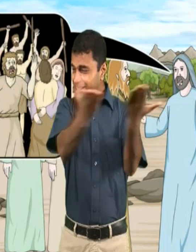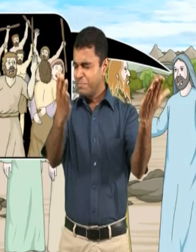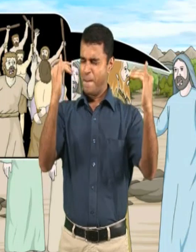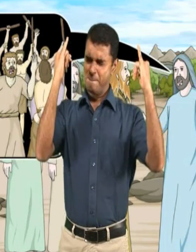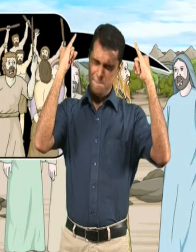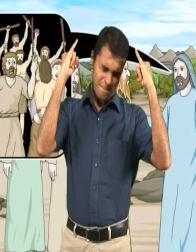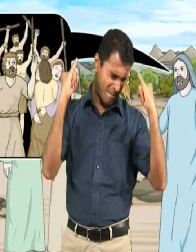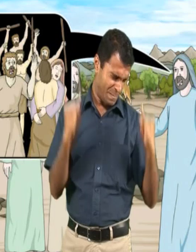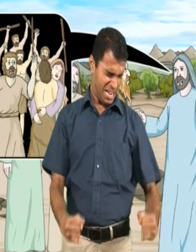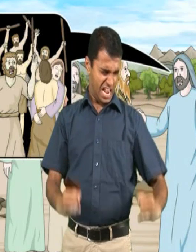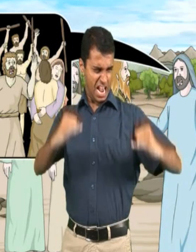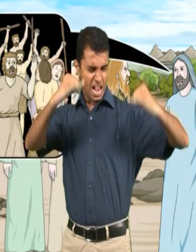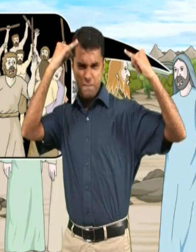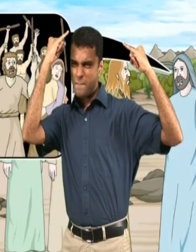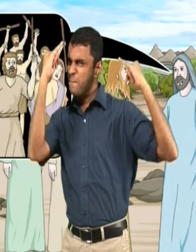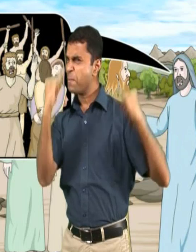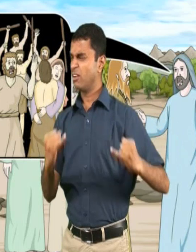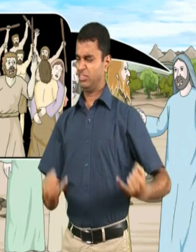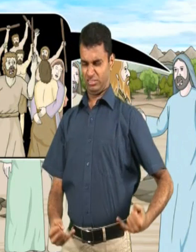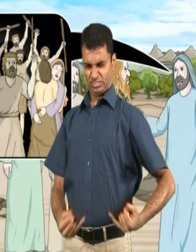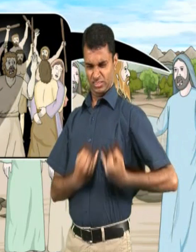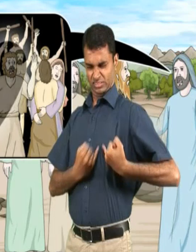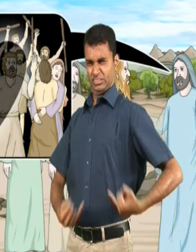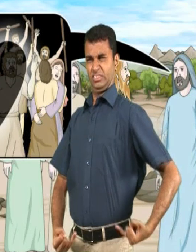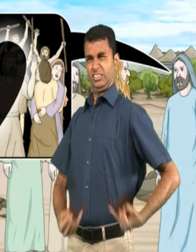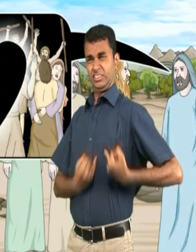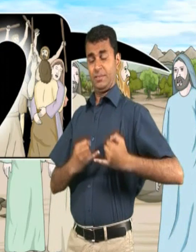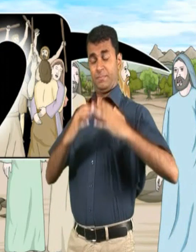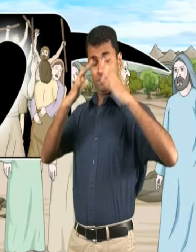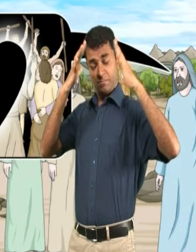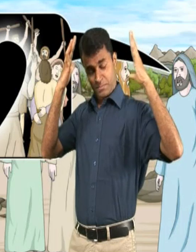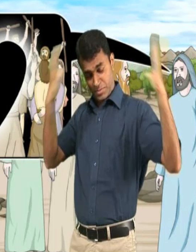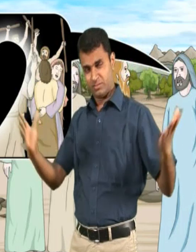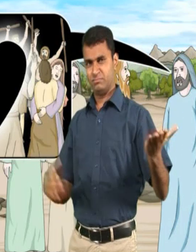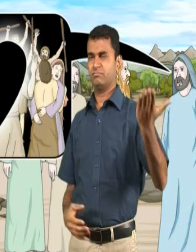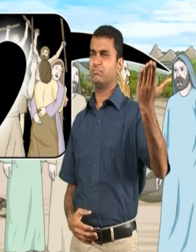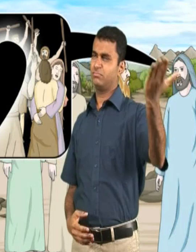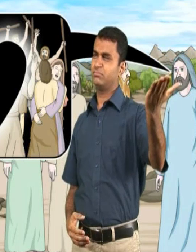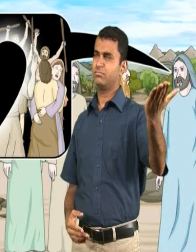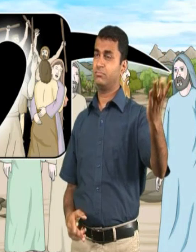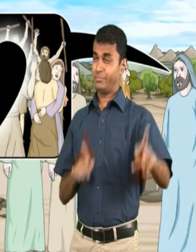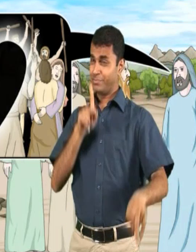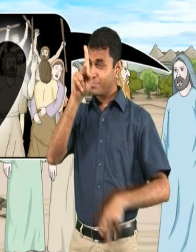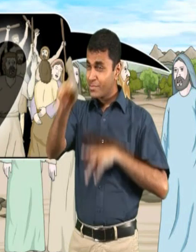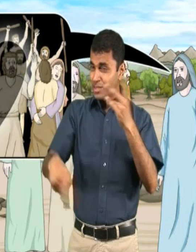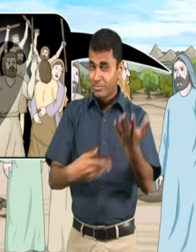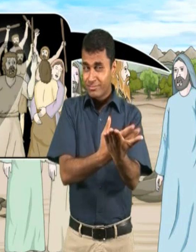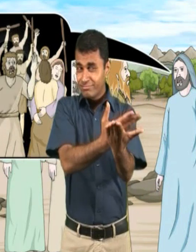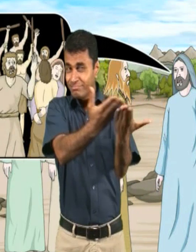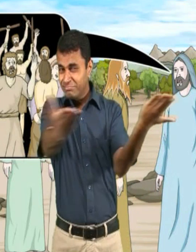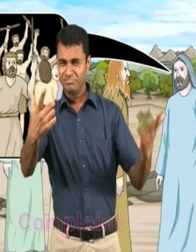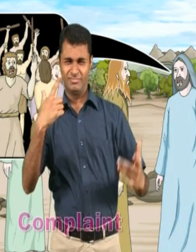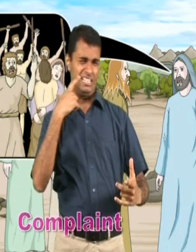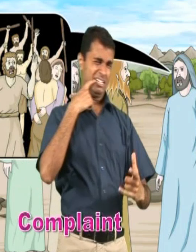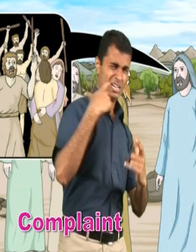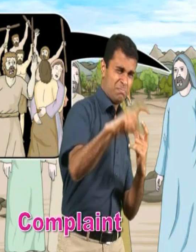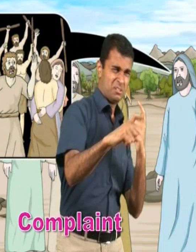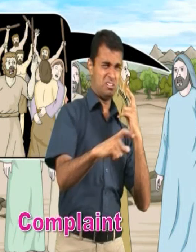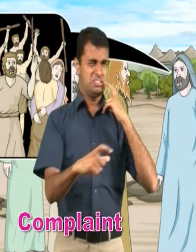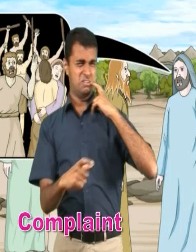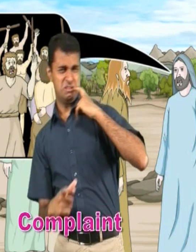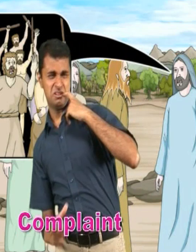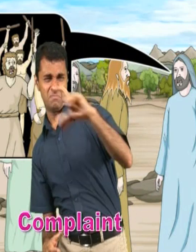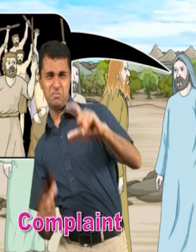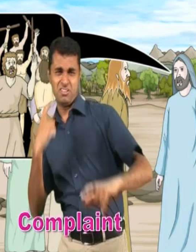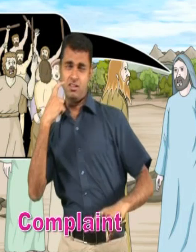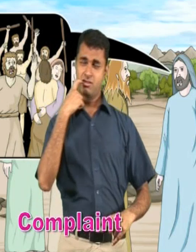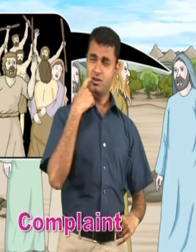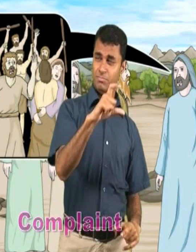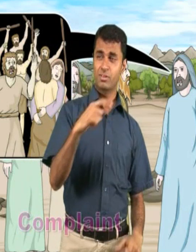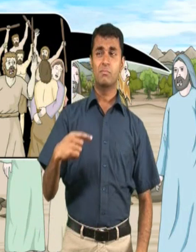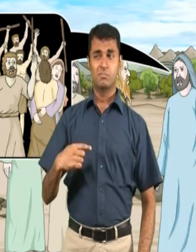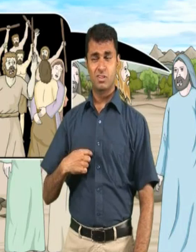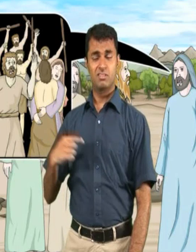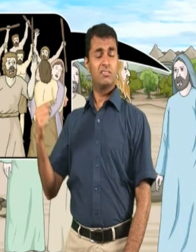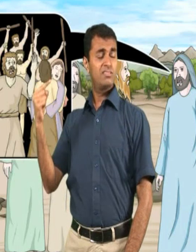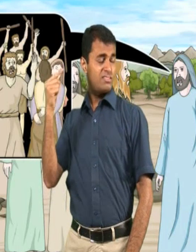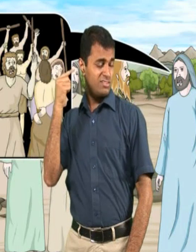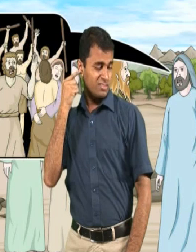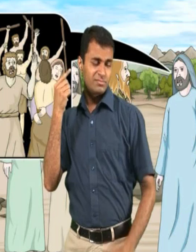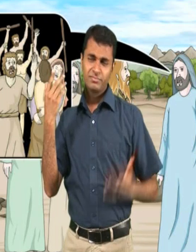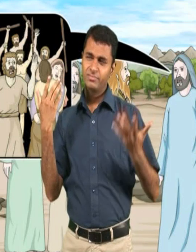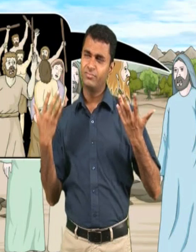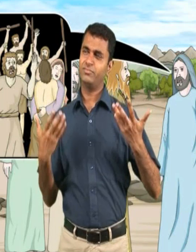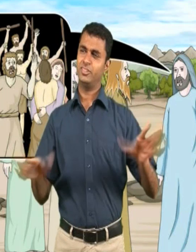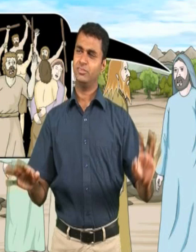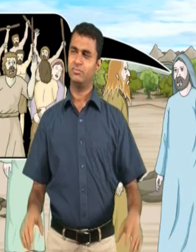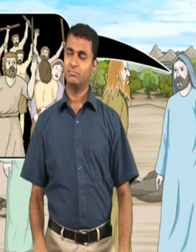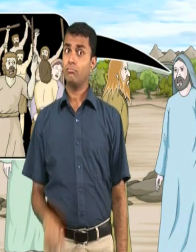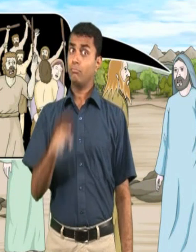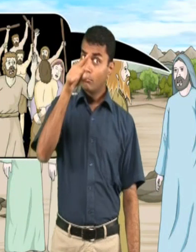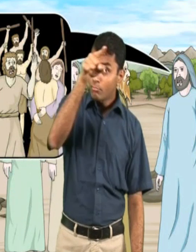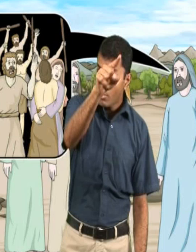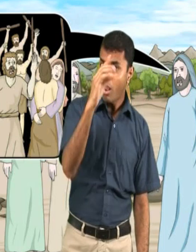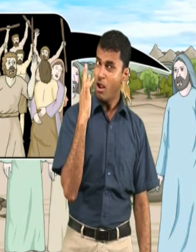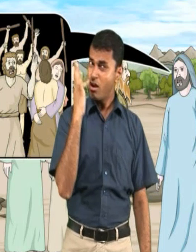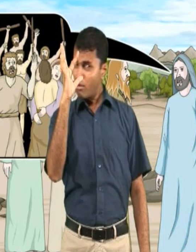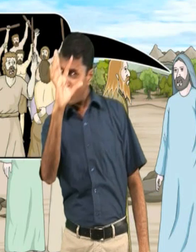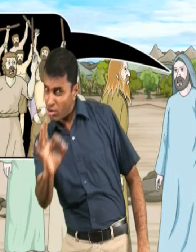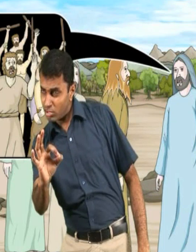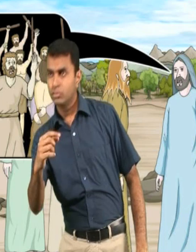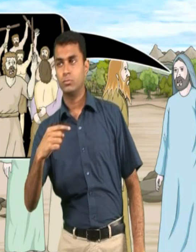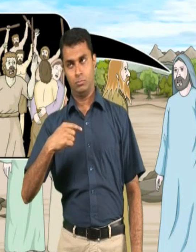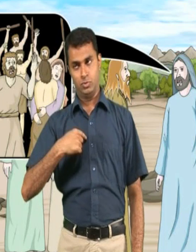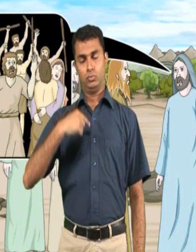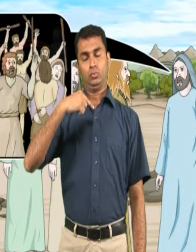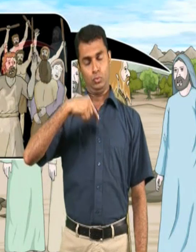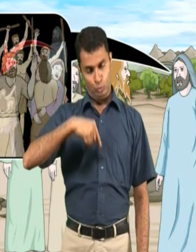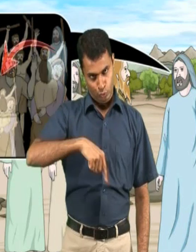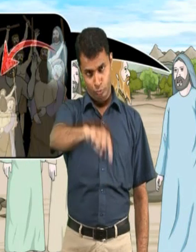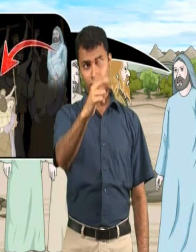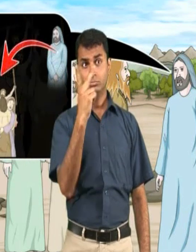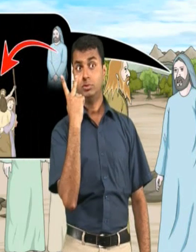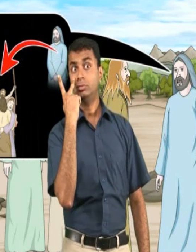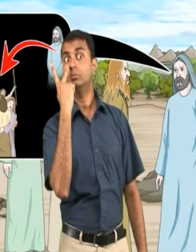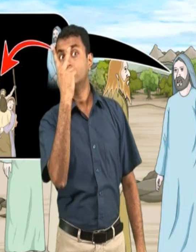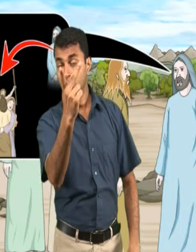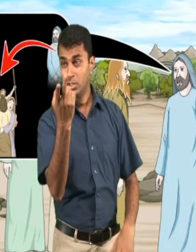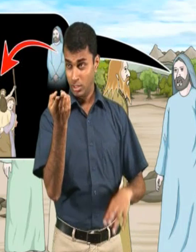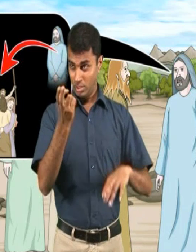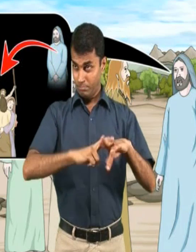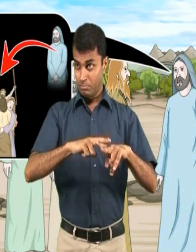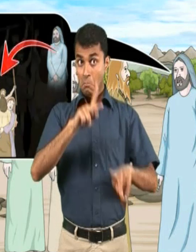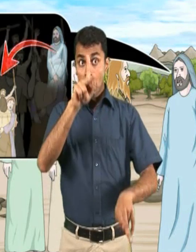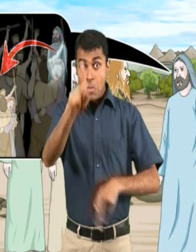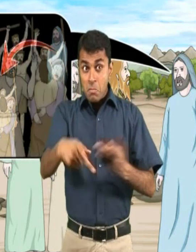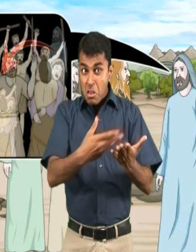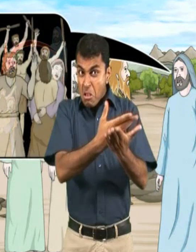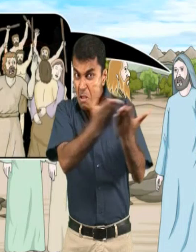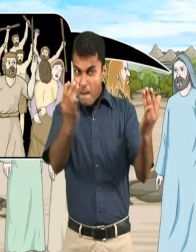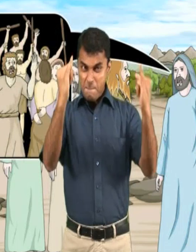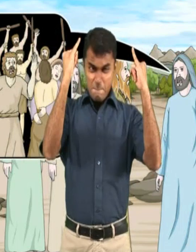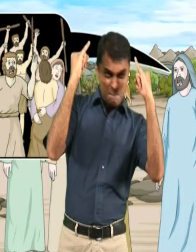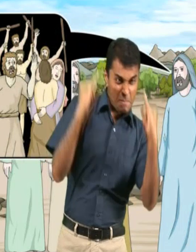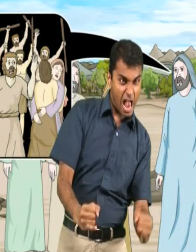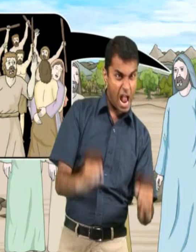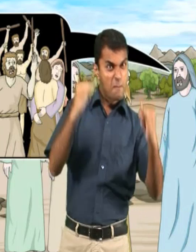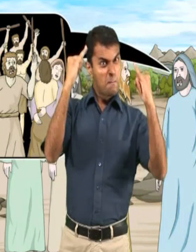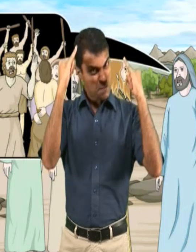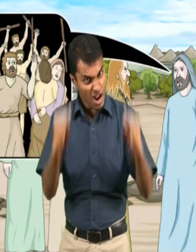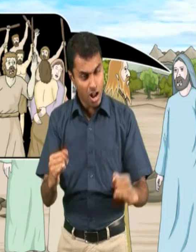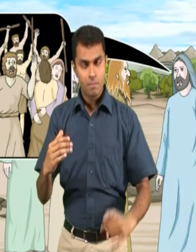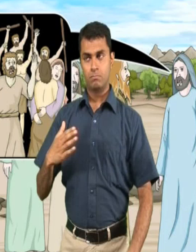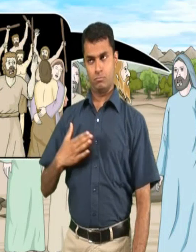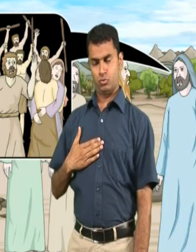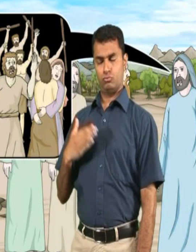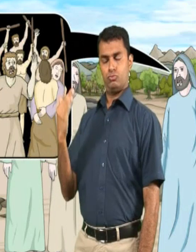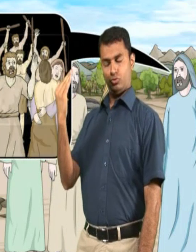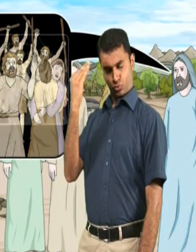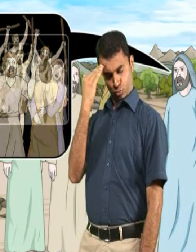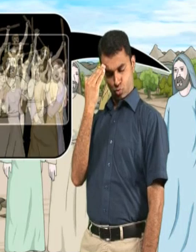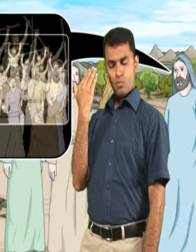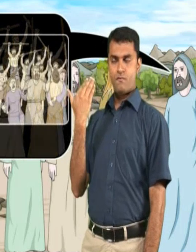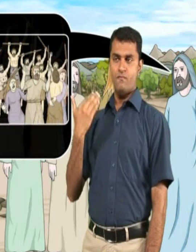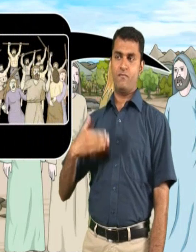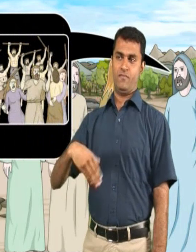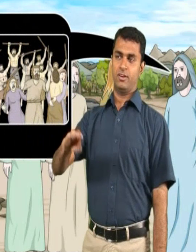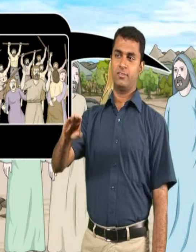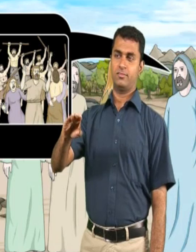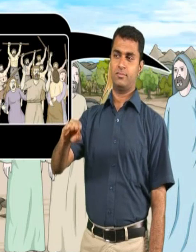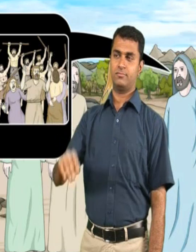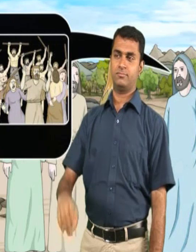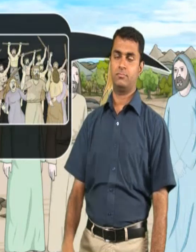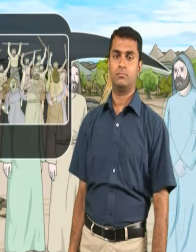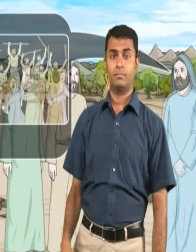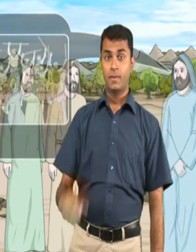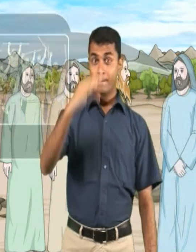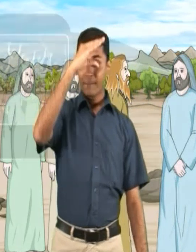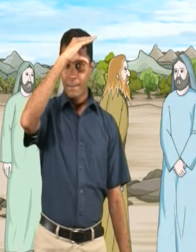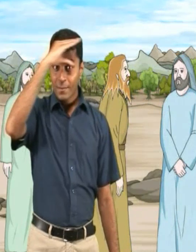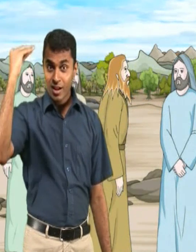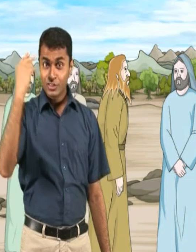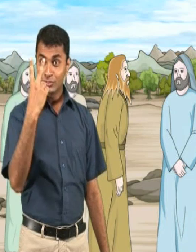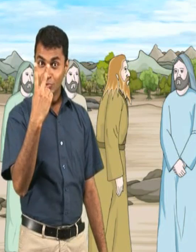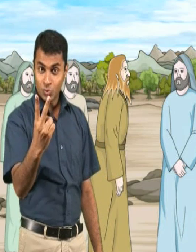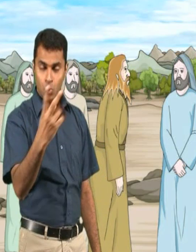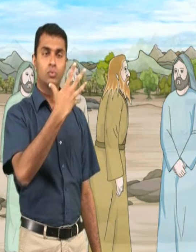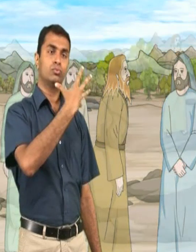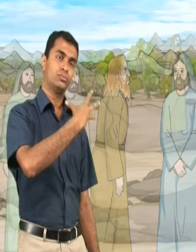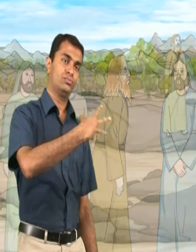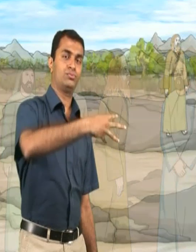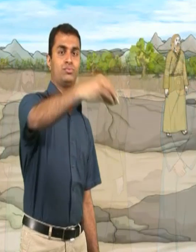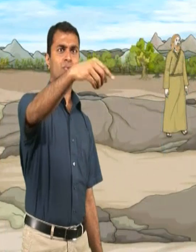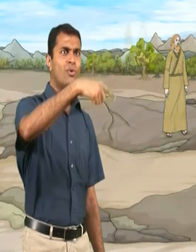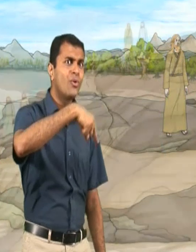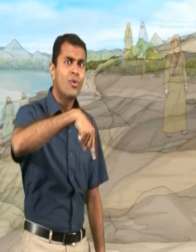Because their sin is so grievous, I will go down to see if their actions fully justify the outcry that has reached Me. If not, I will find out.”